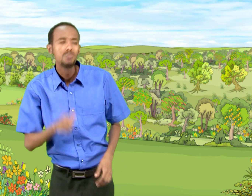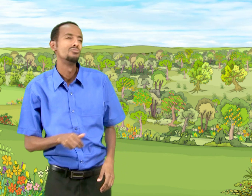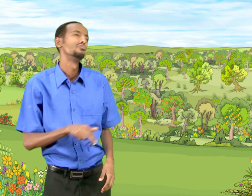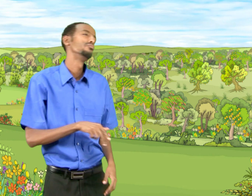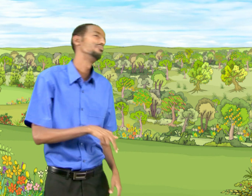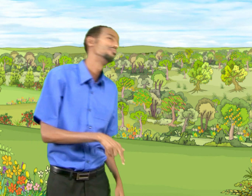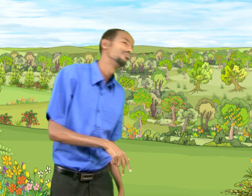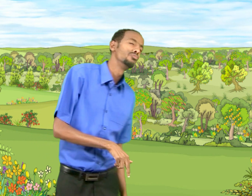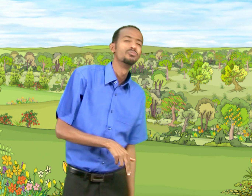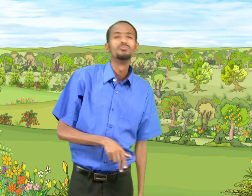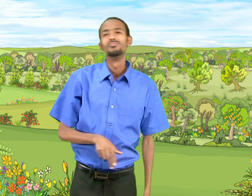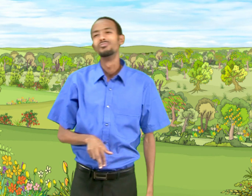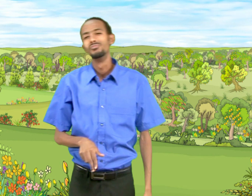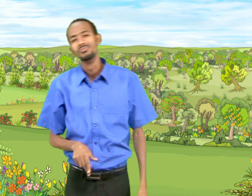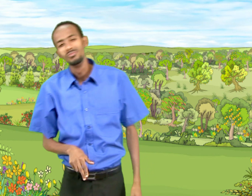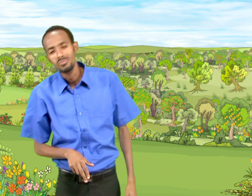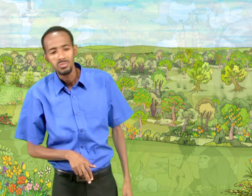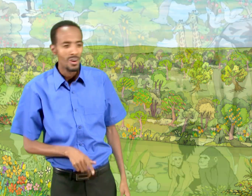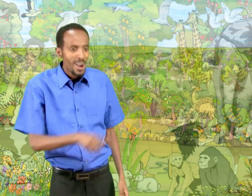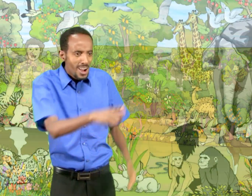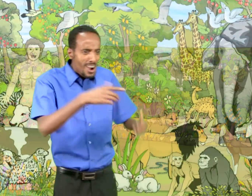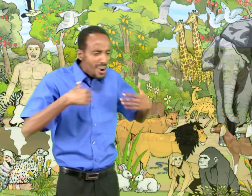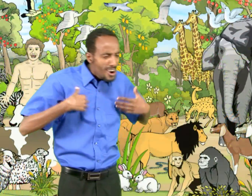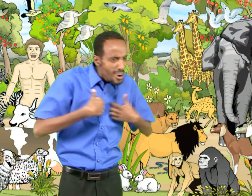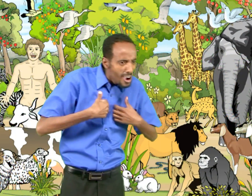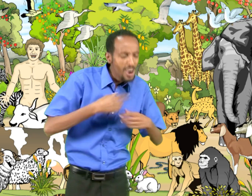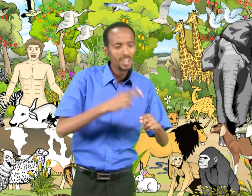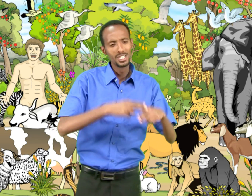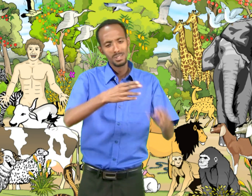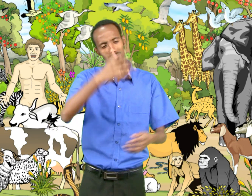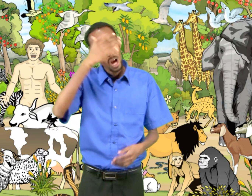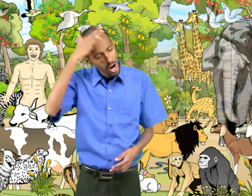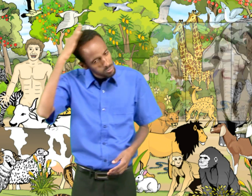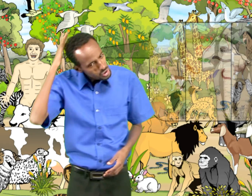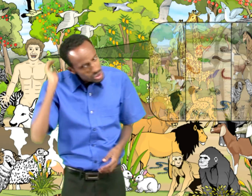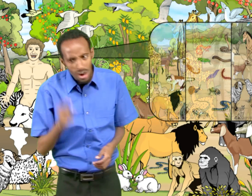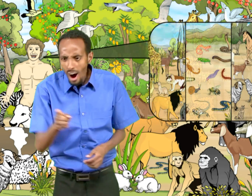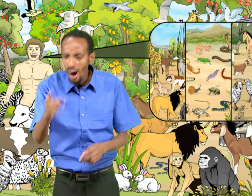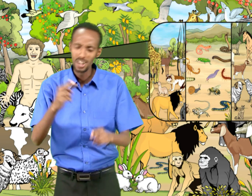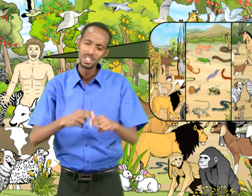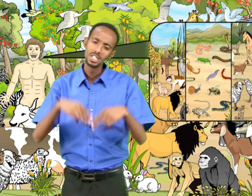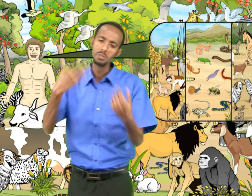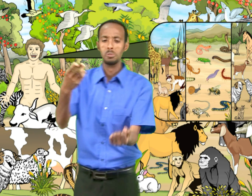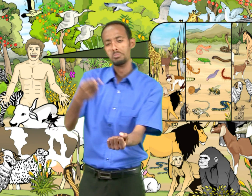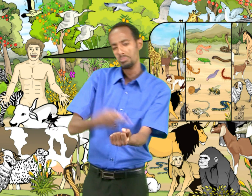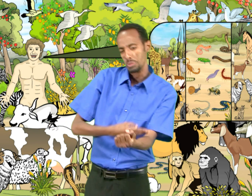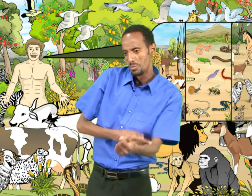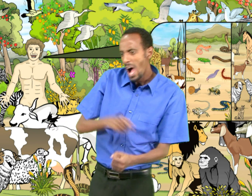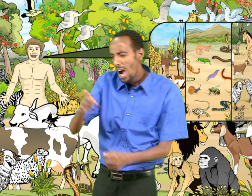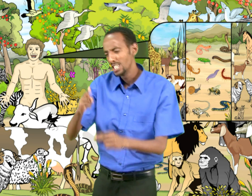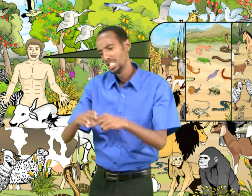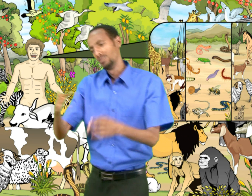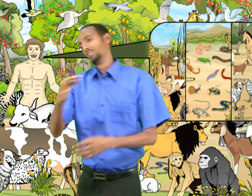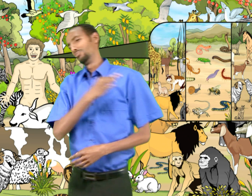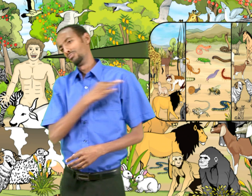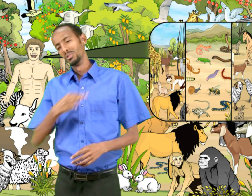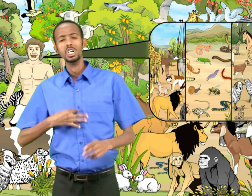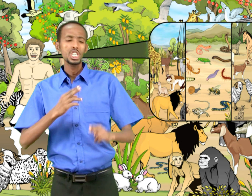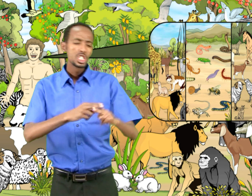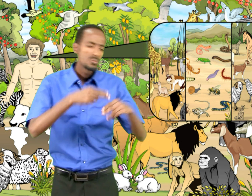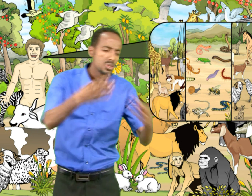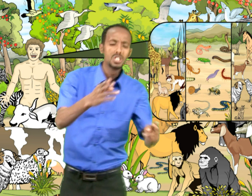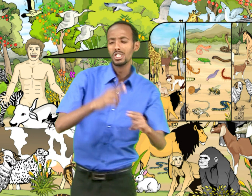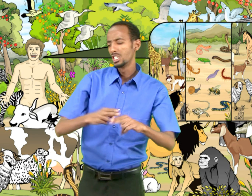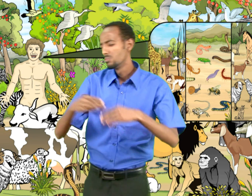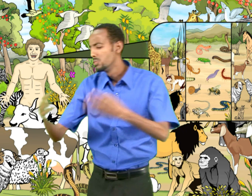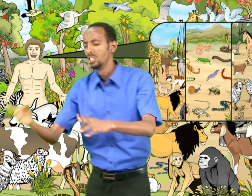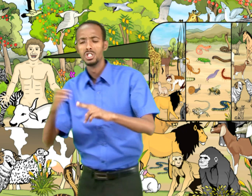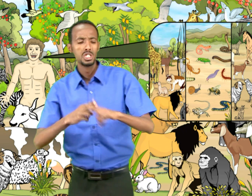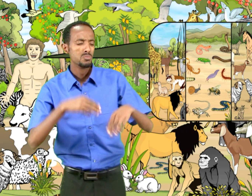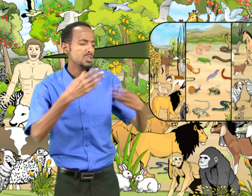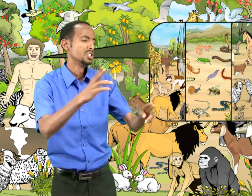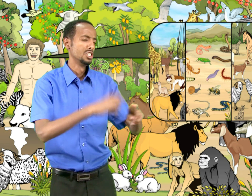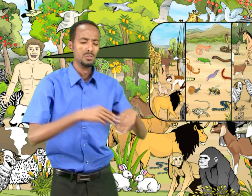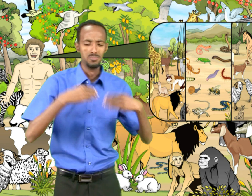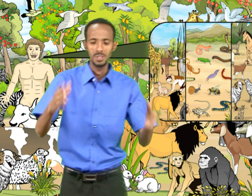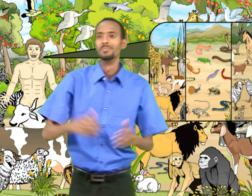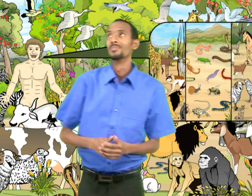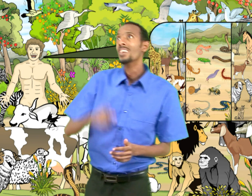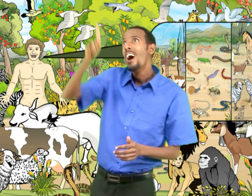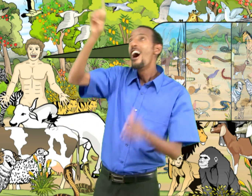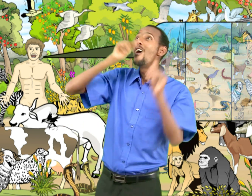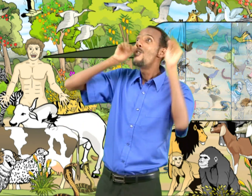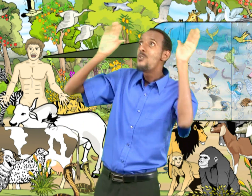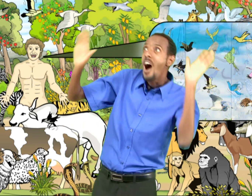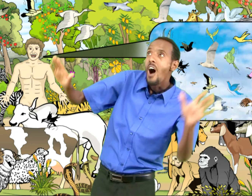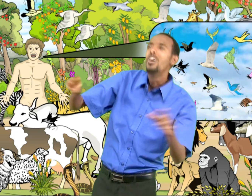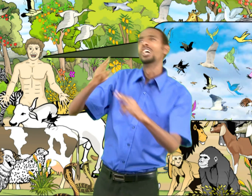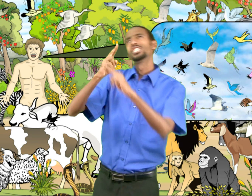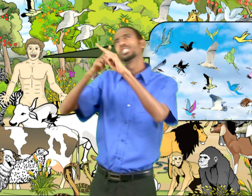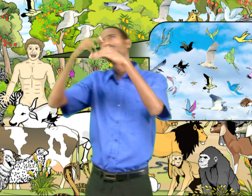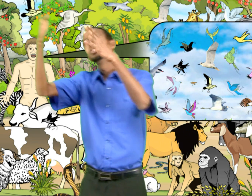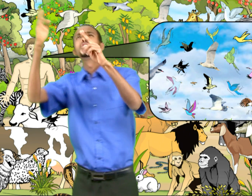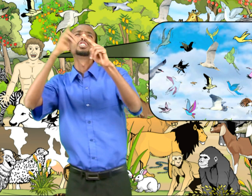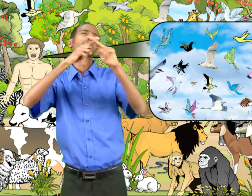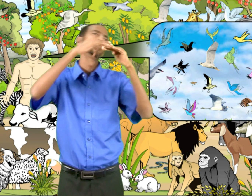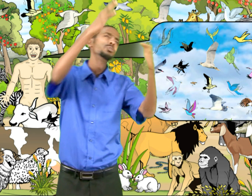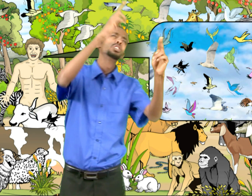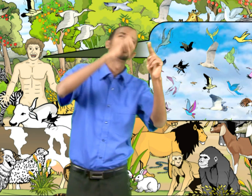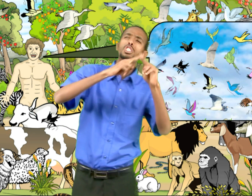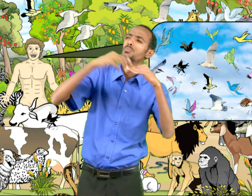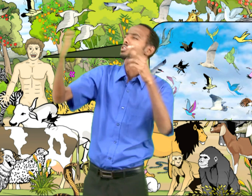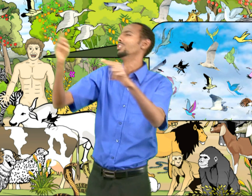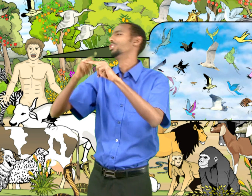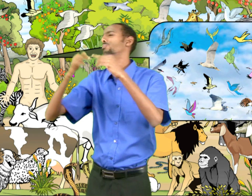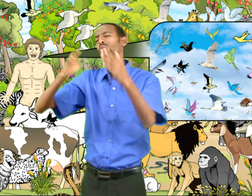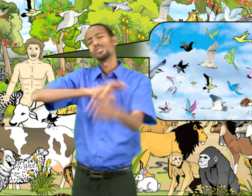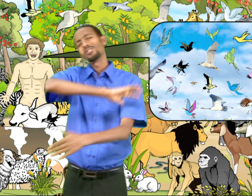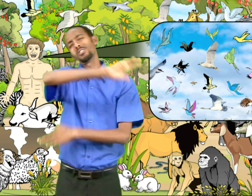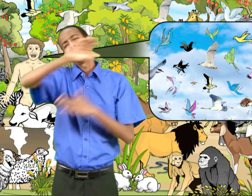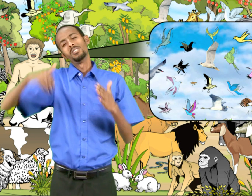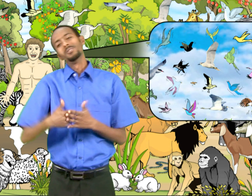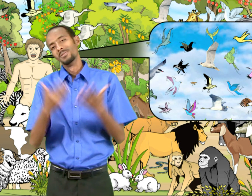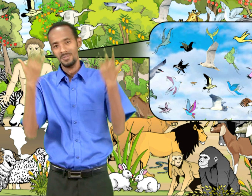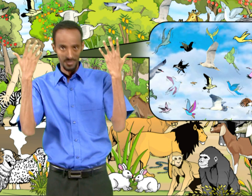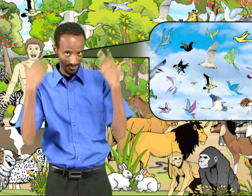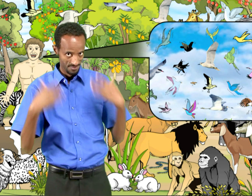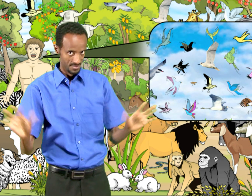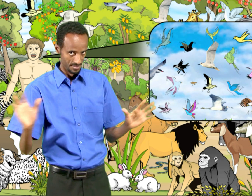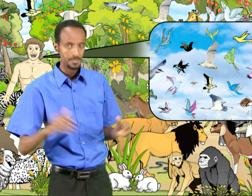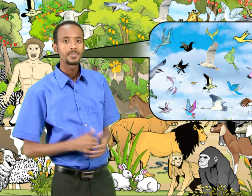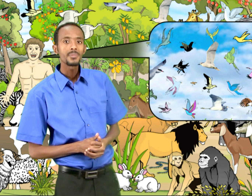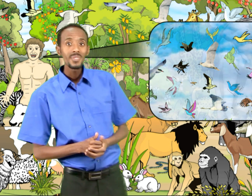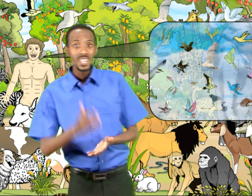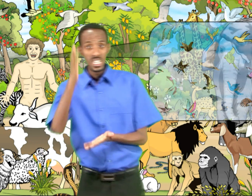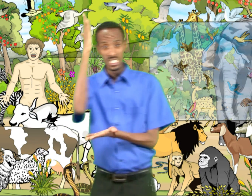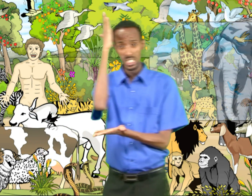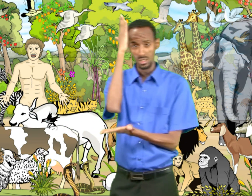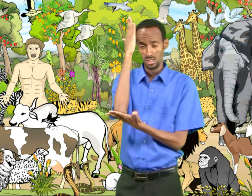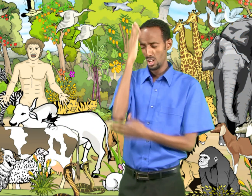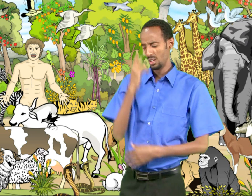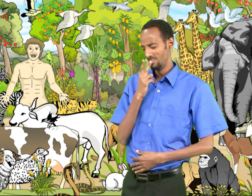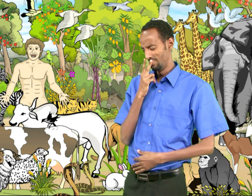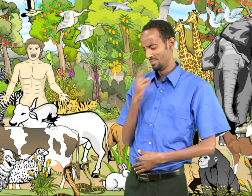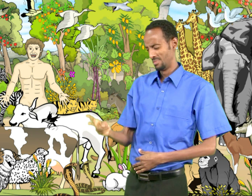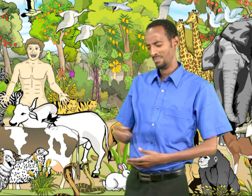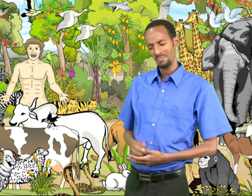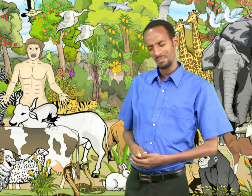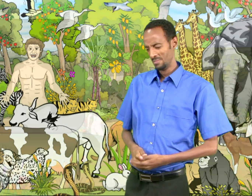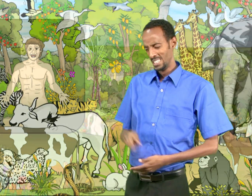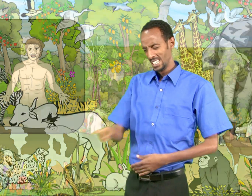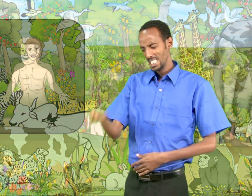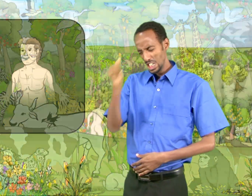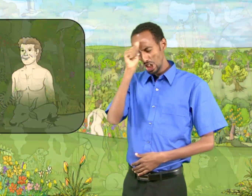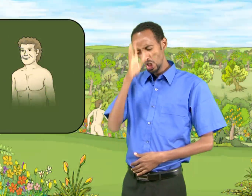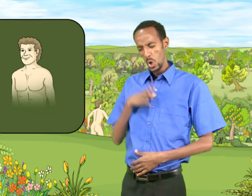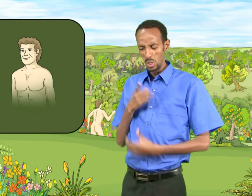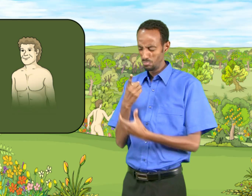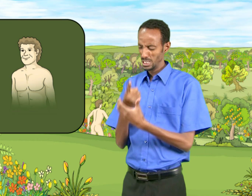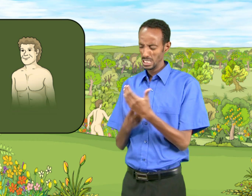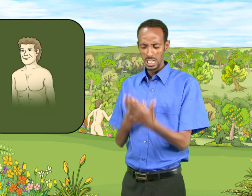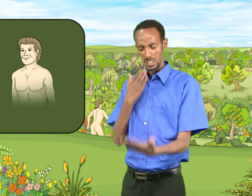And whatever the man called each living creature, that was its name. The man gave names to all the livestock, to the birds of the air, and to every beast of the field.